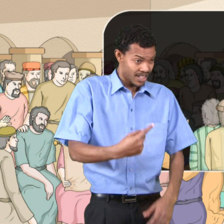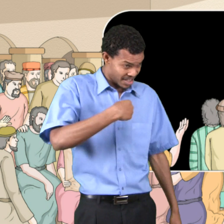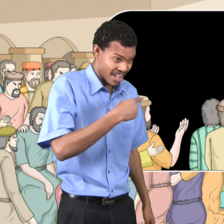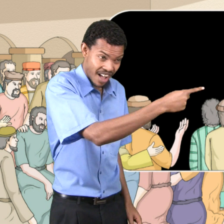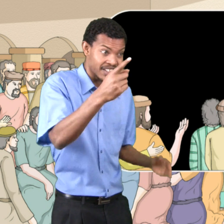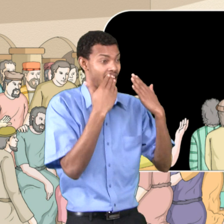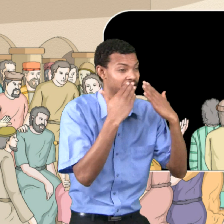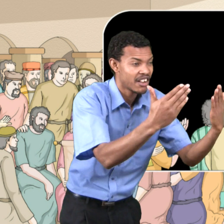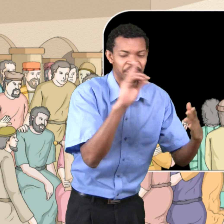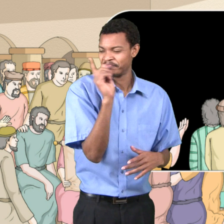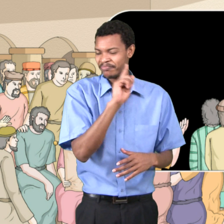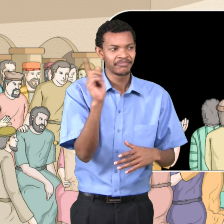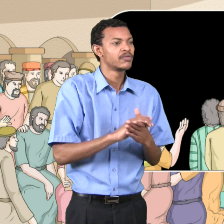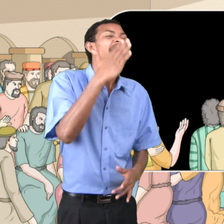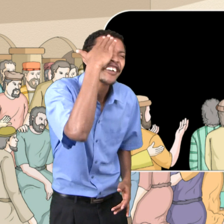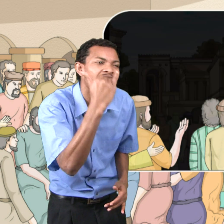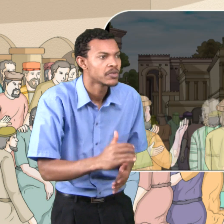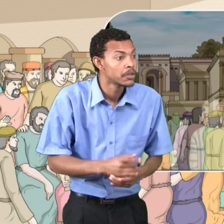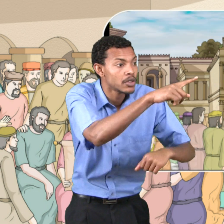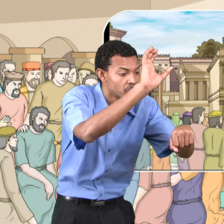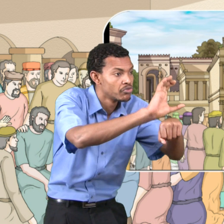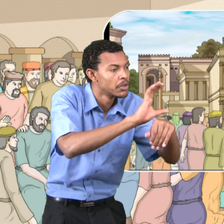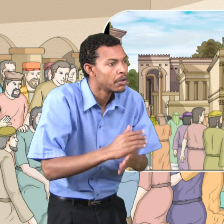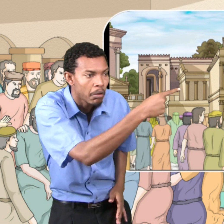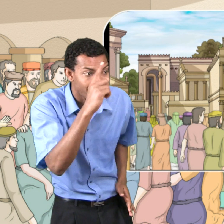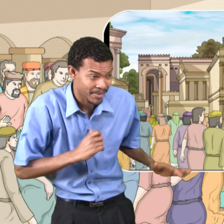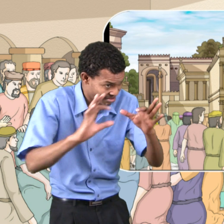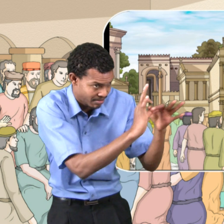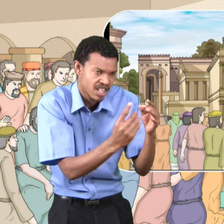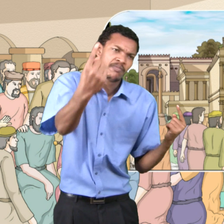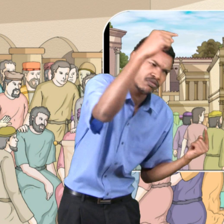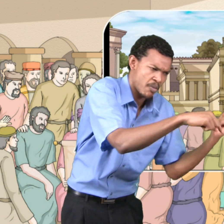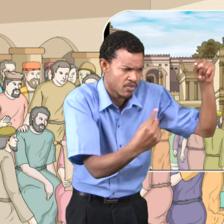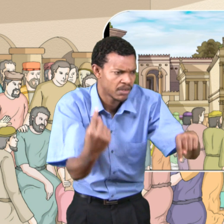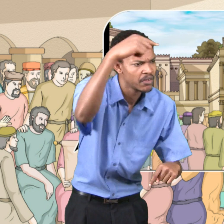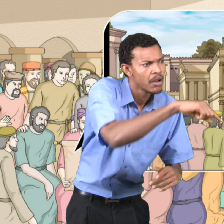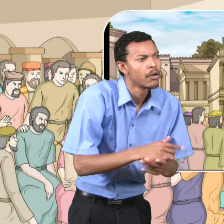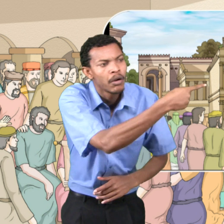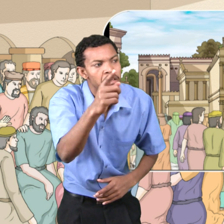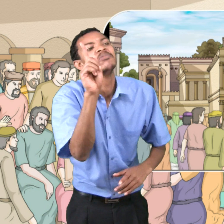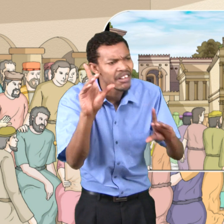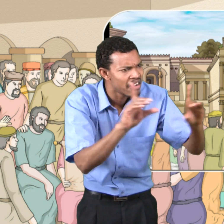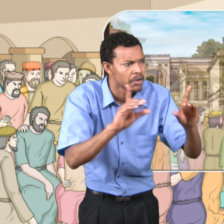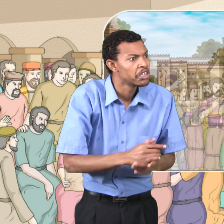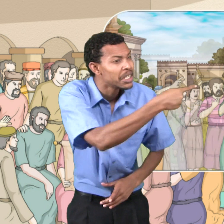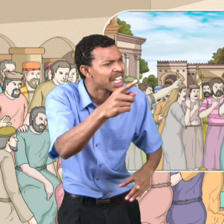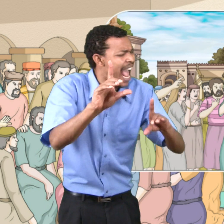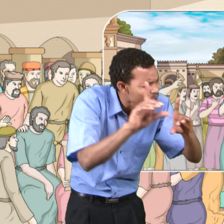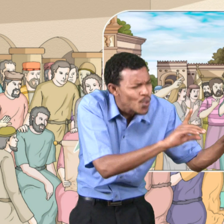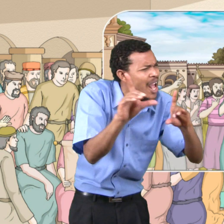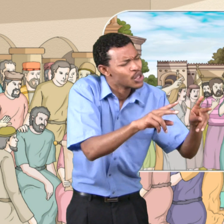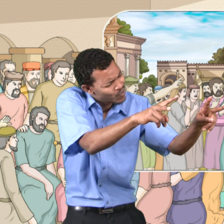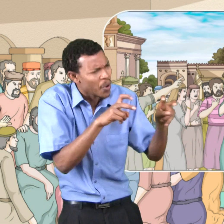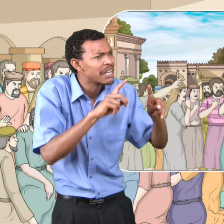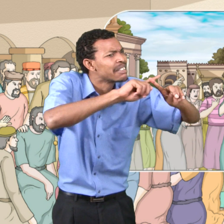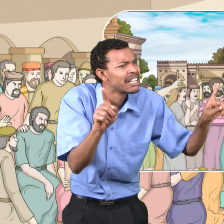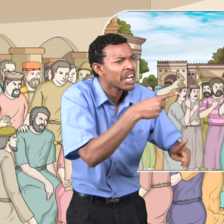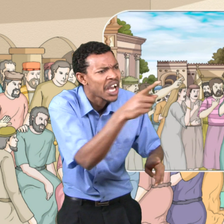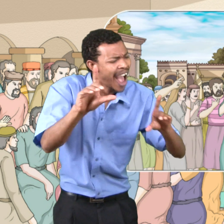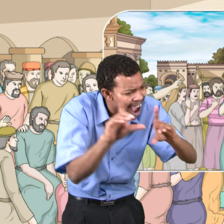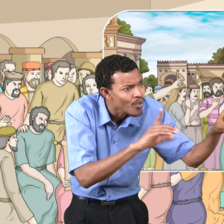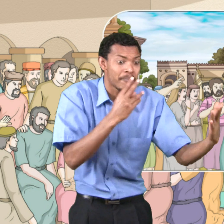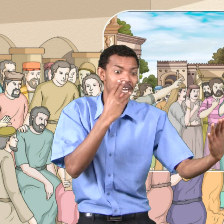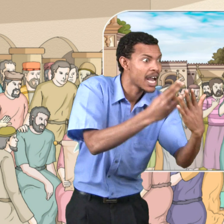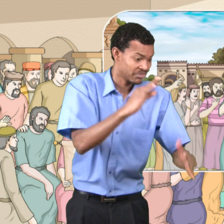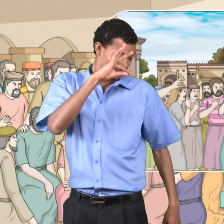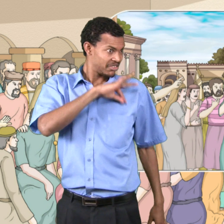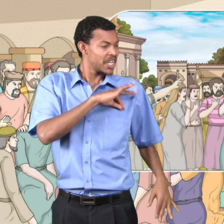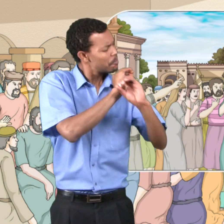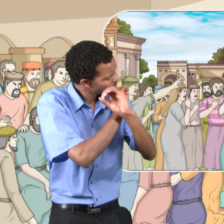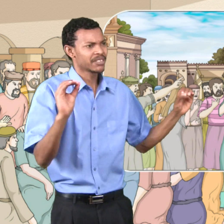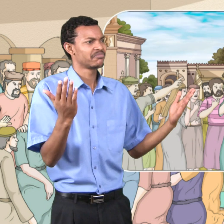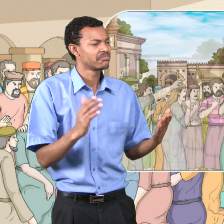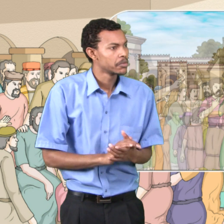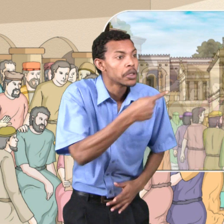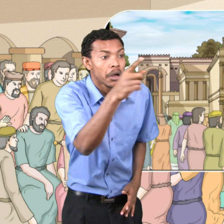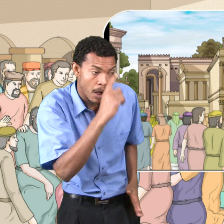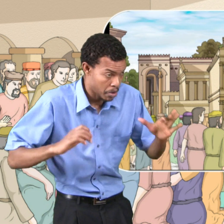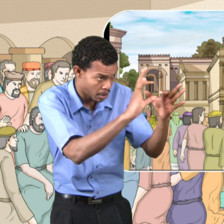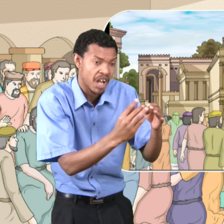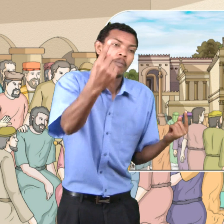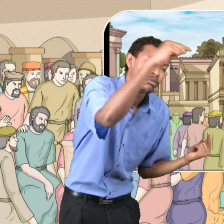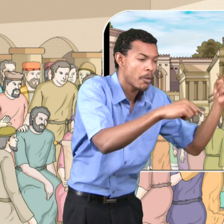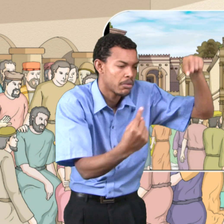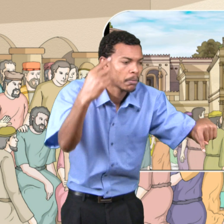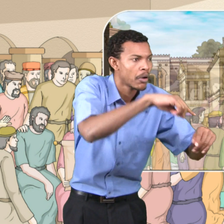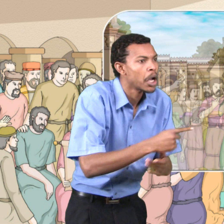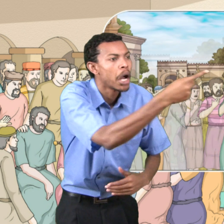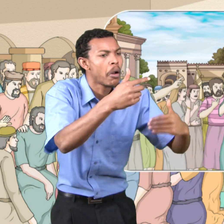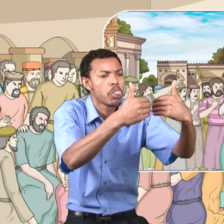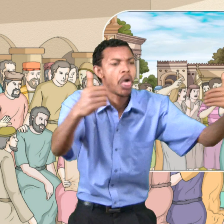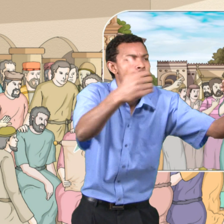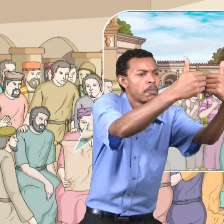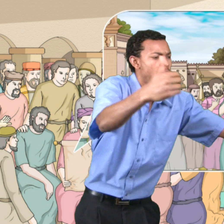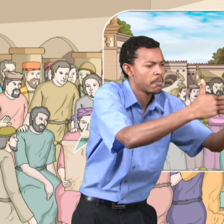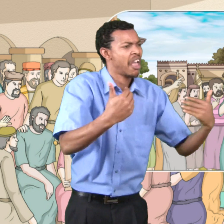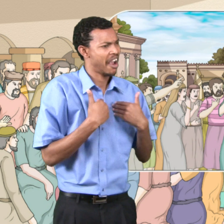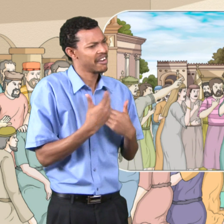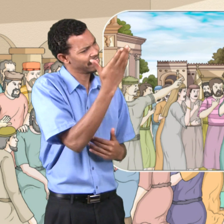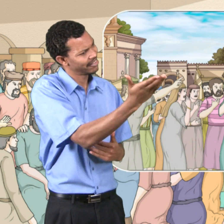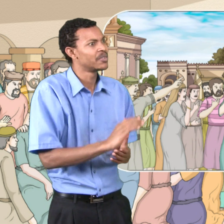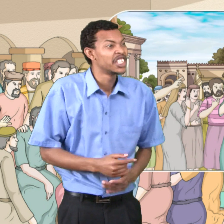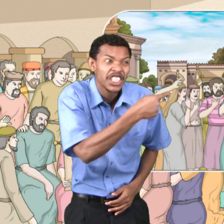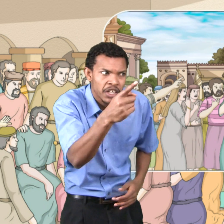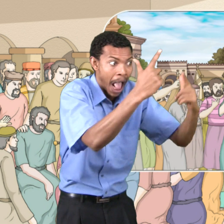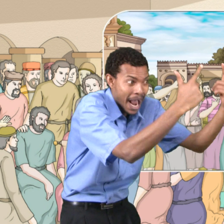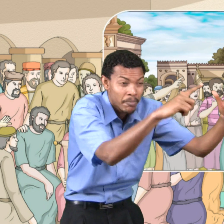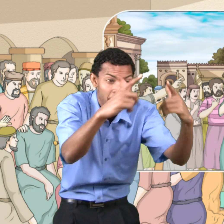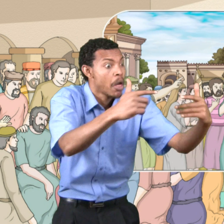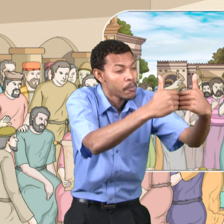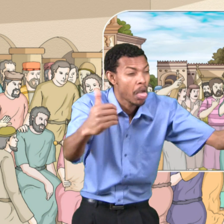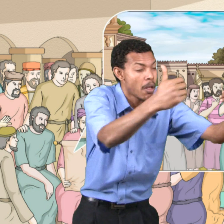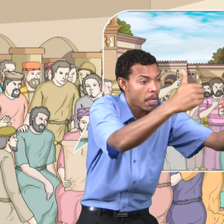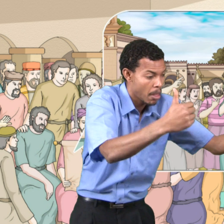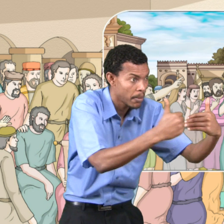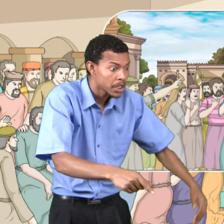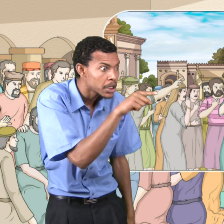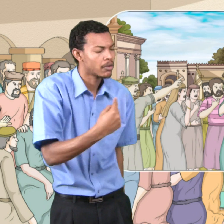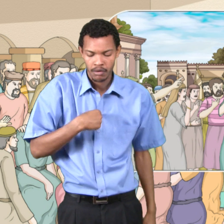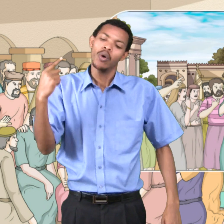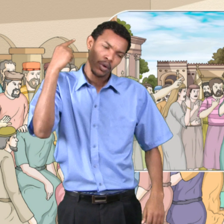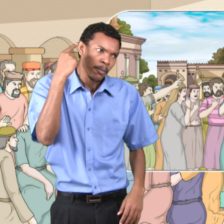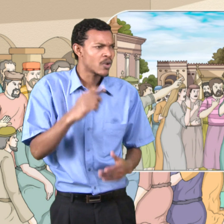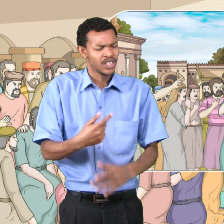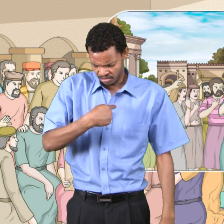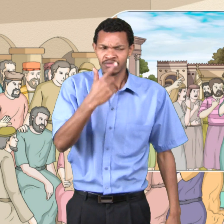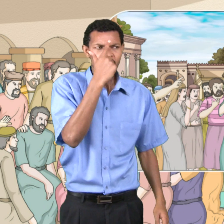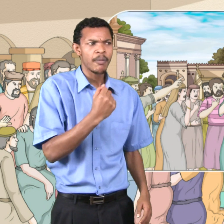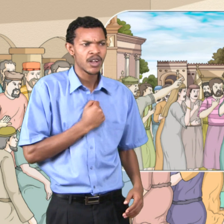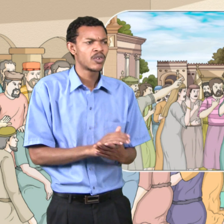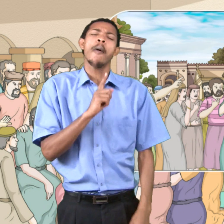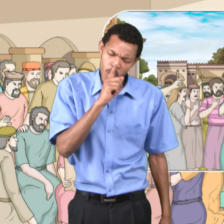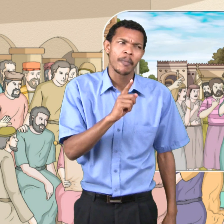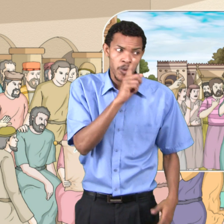First of all, I hear that when you come together as a church, there are divisions among you, and in part I believe it.